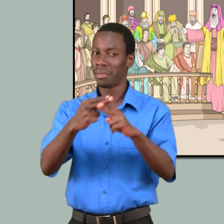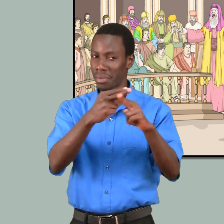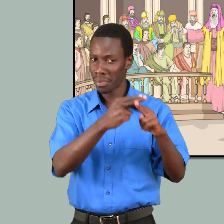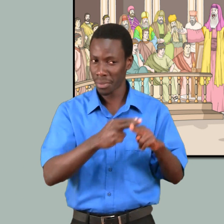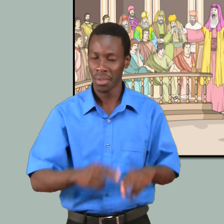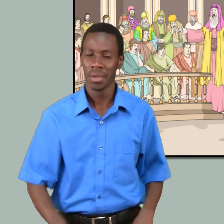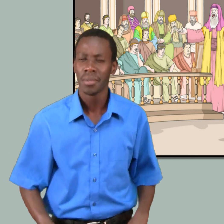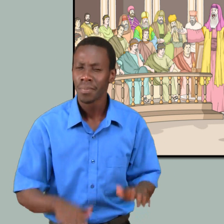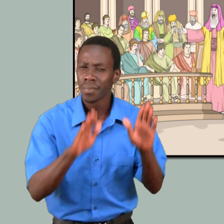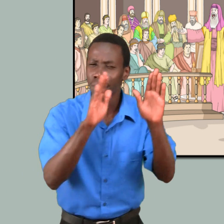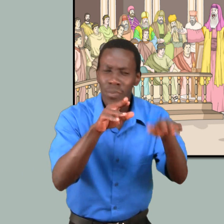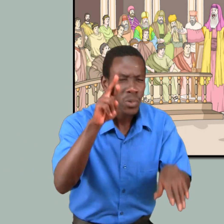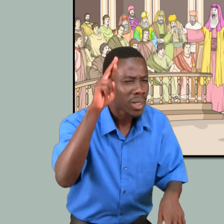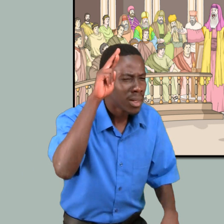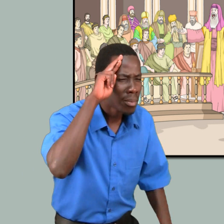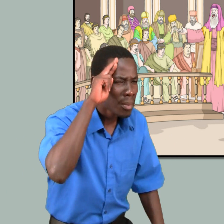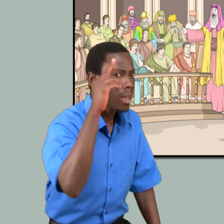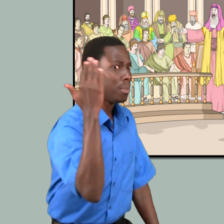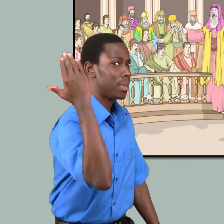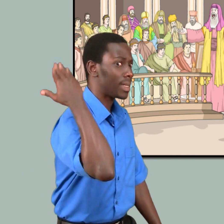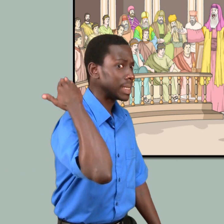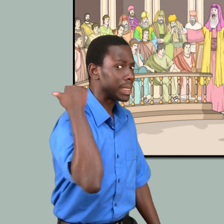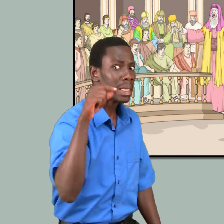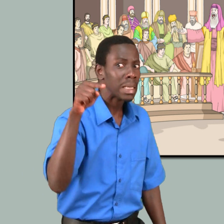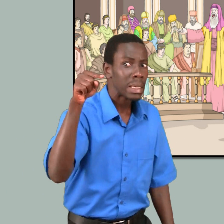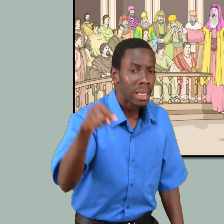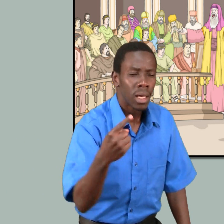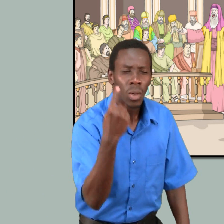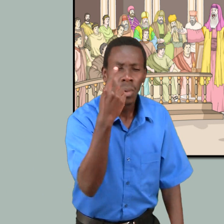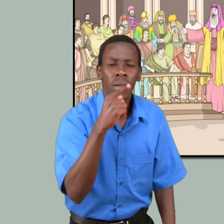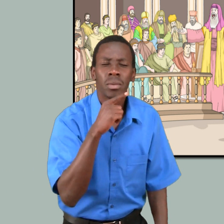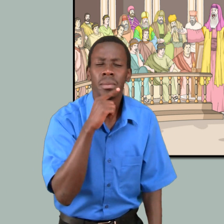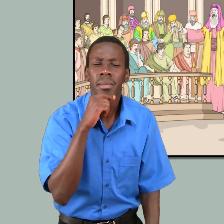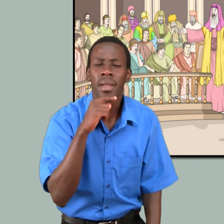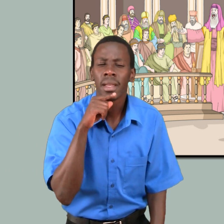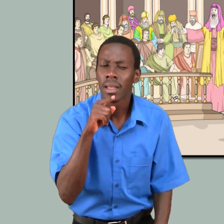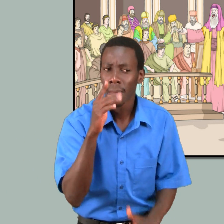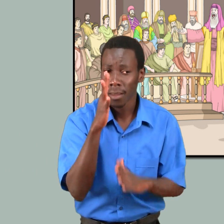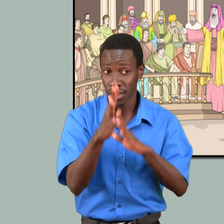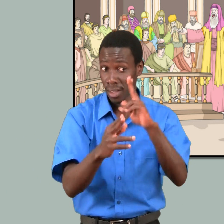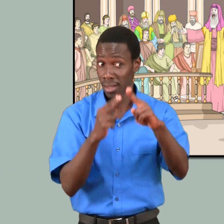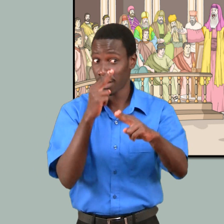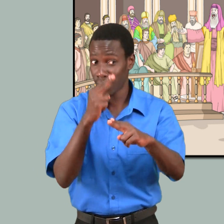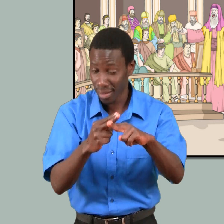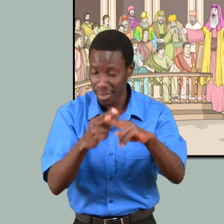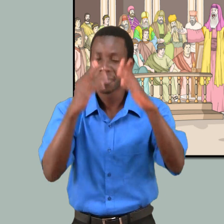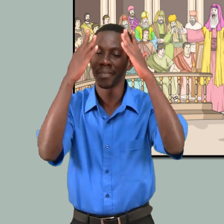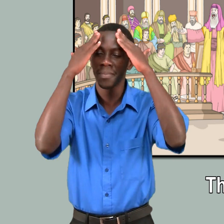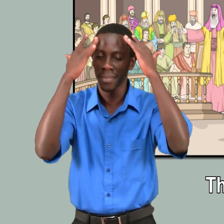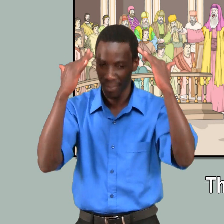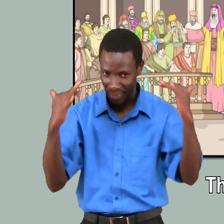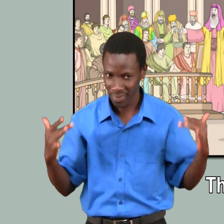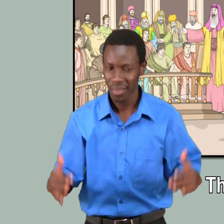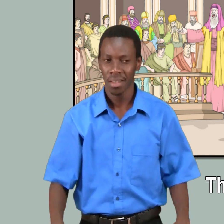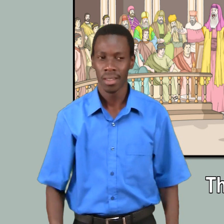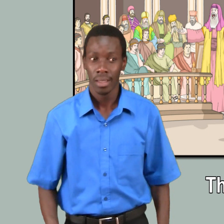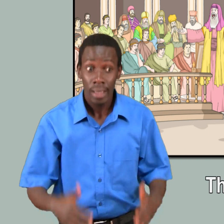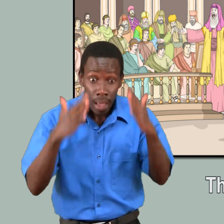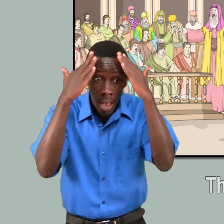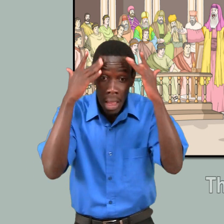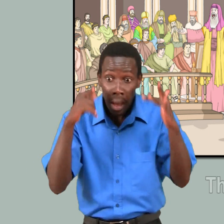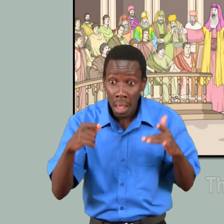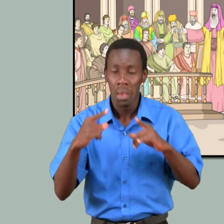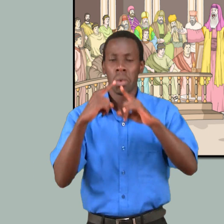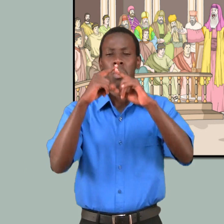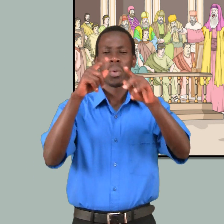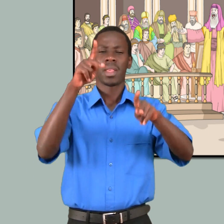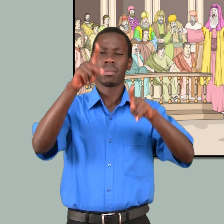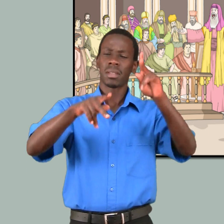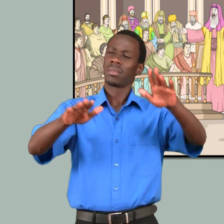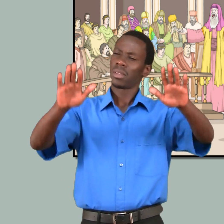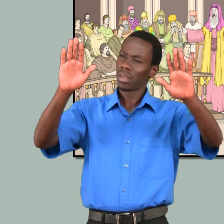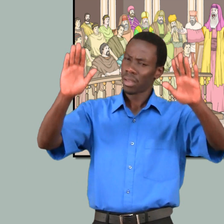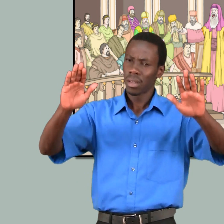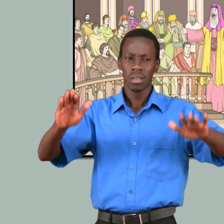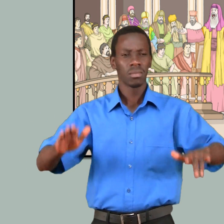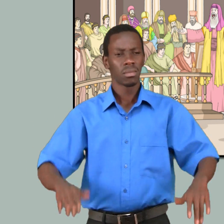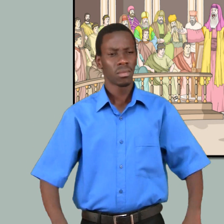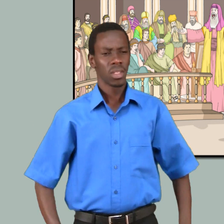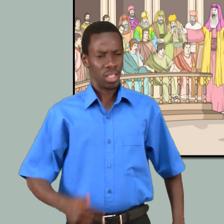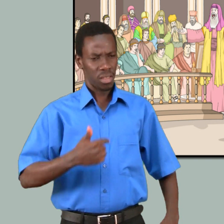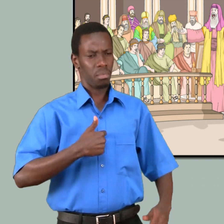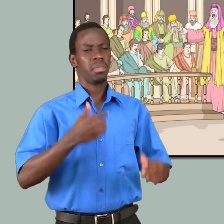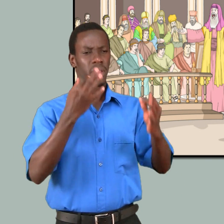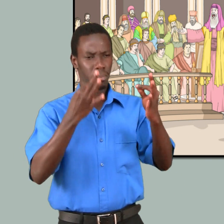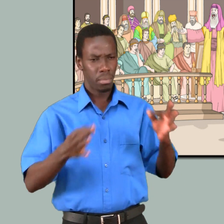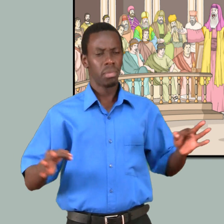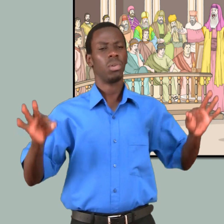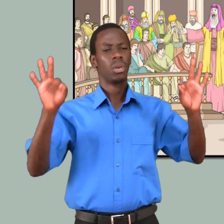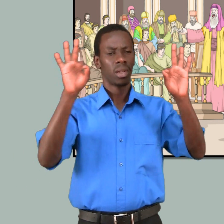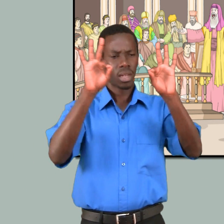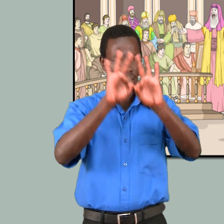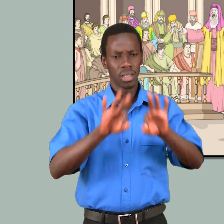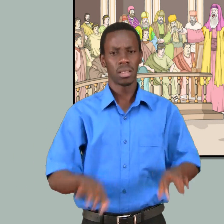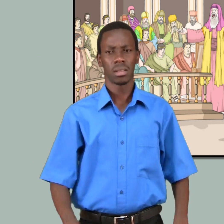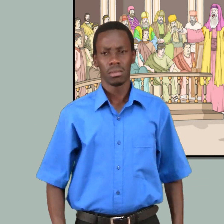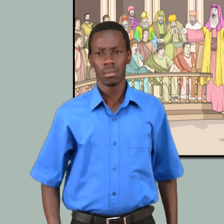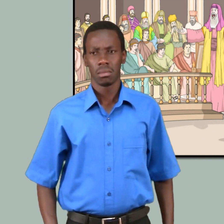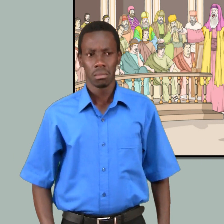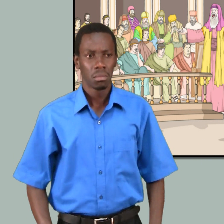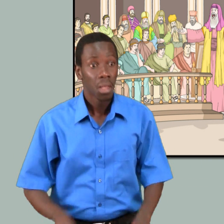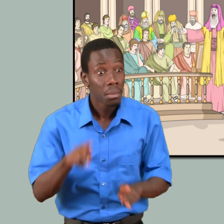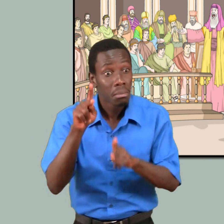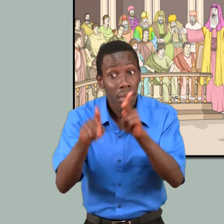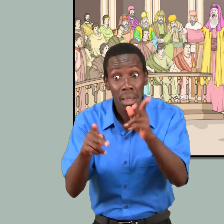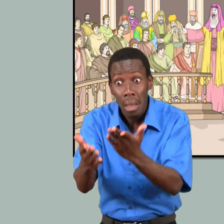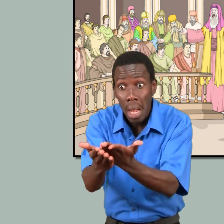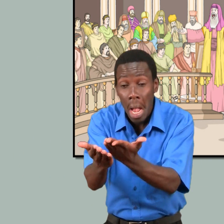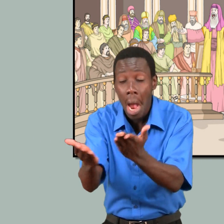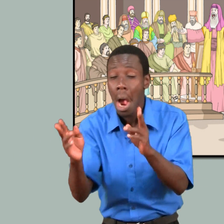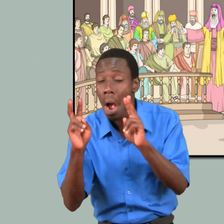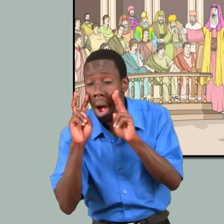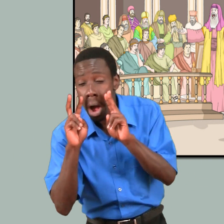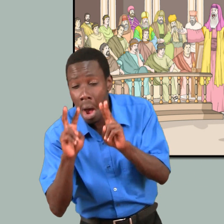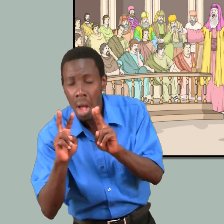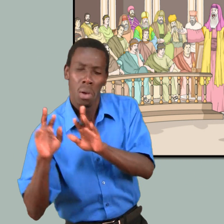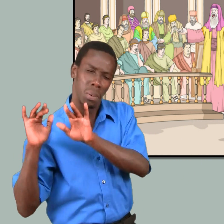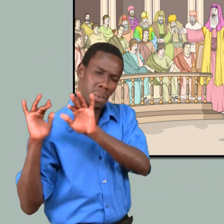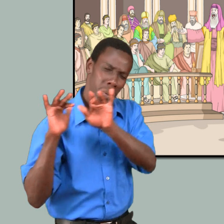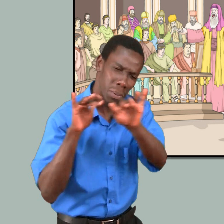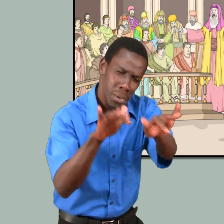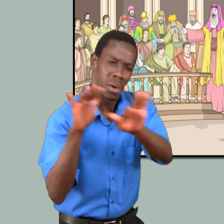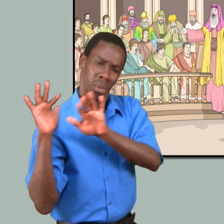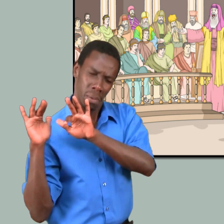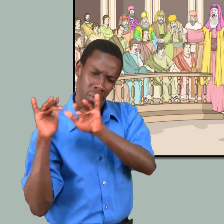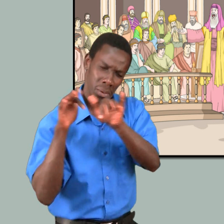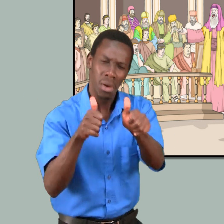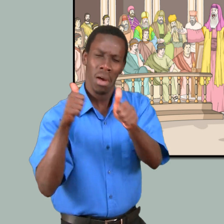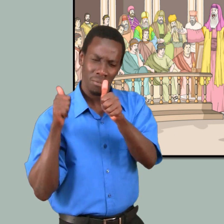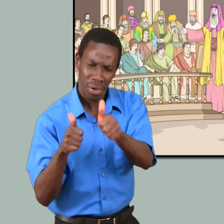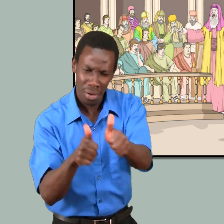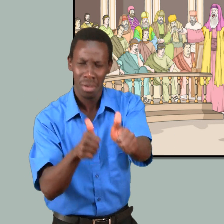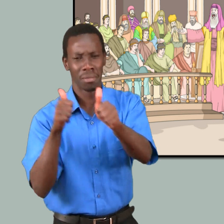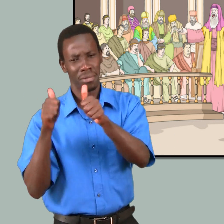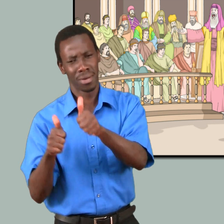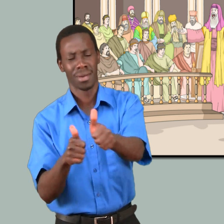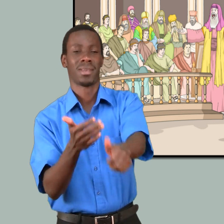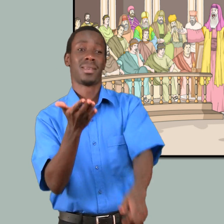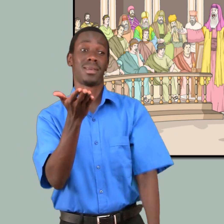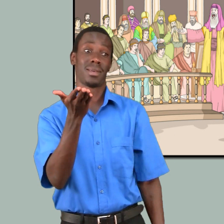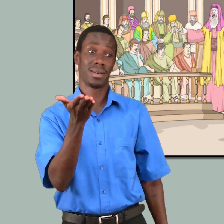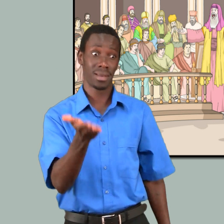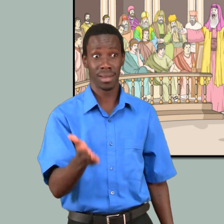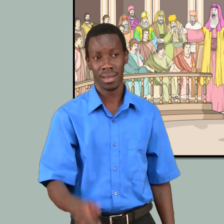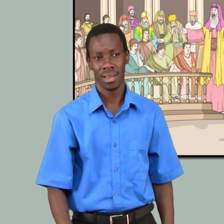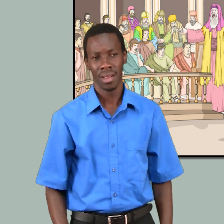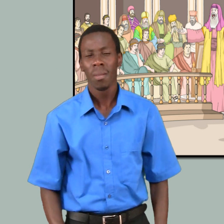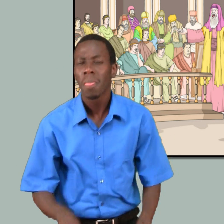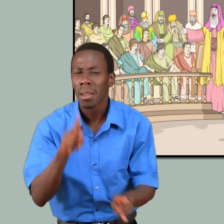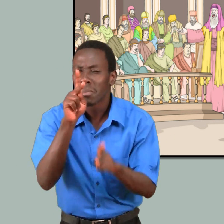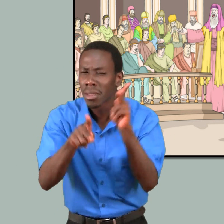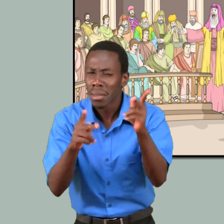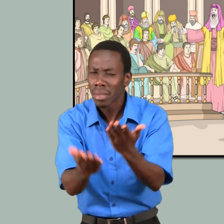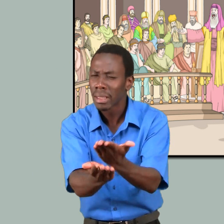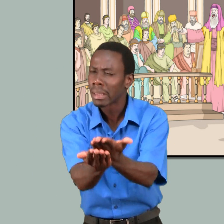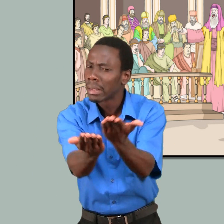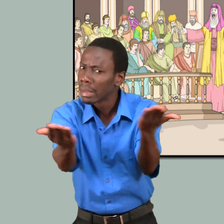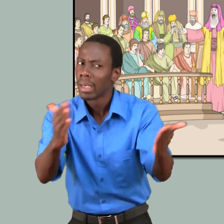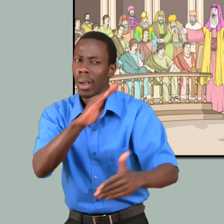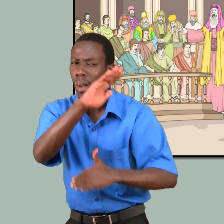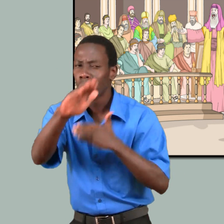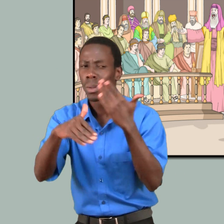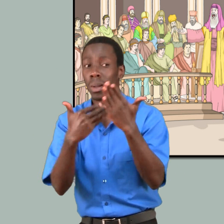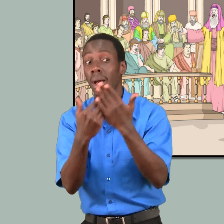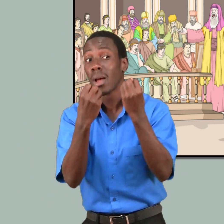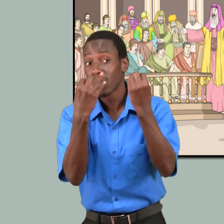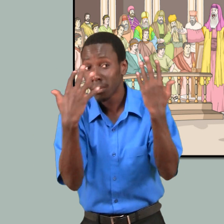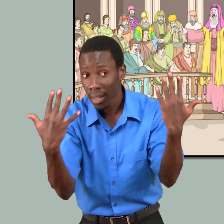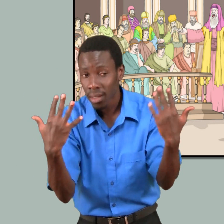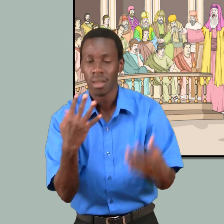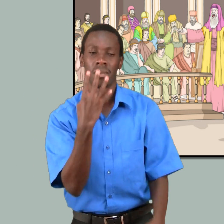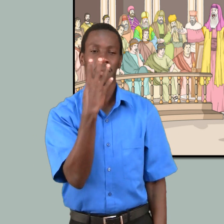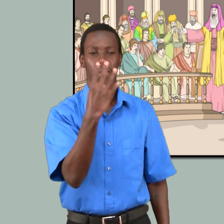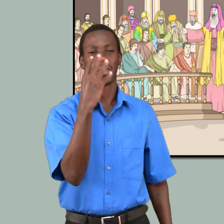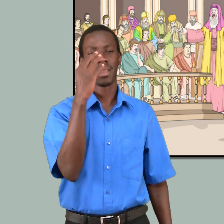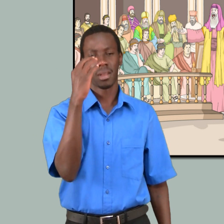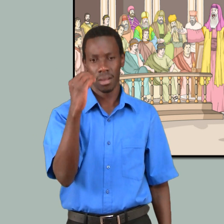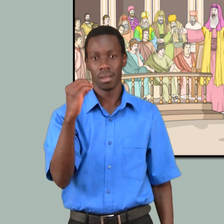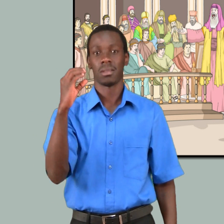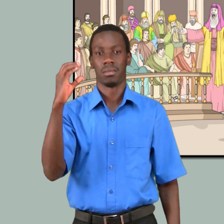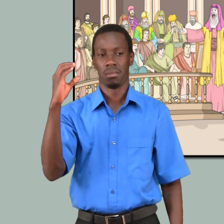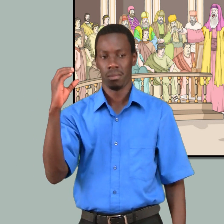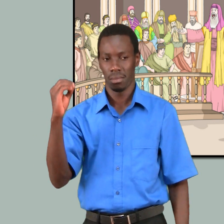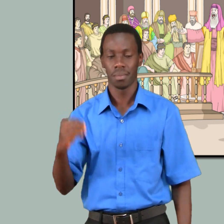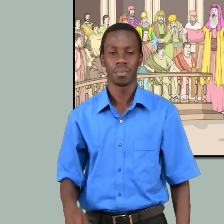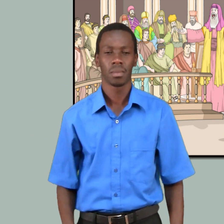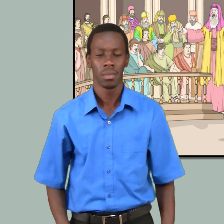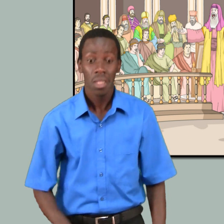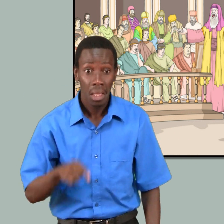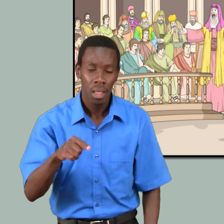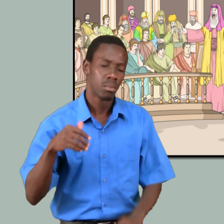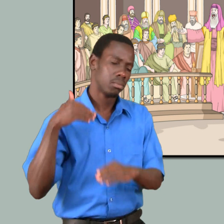“Men of Israel,” he said, “consider carefully what you are about to do to these men.